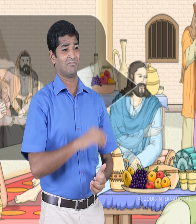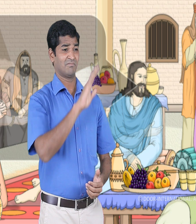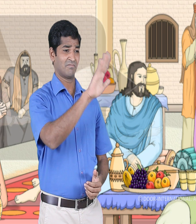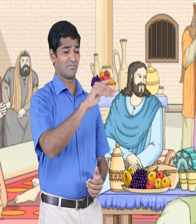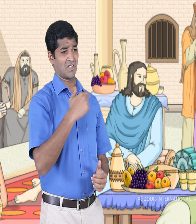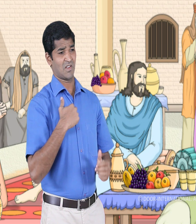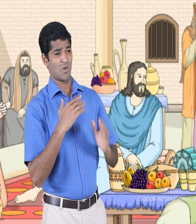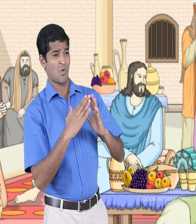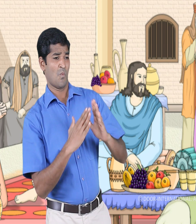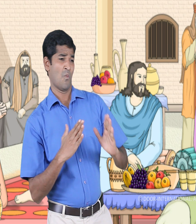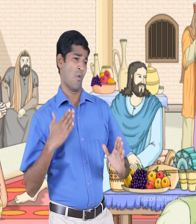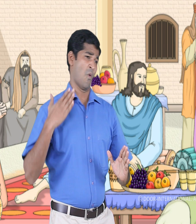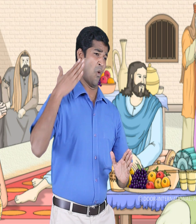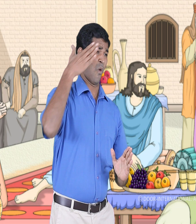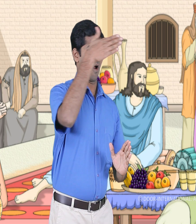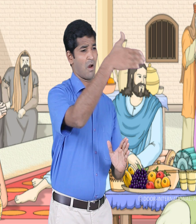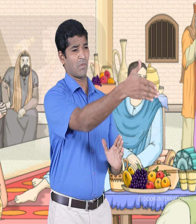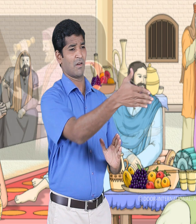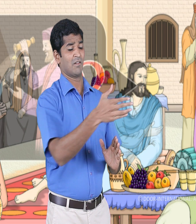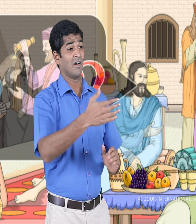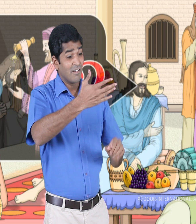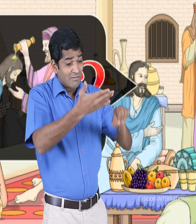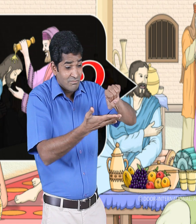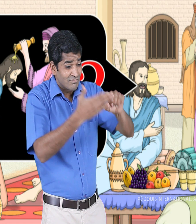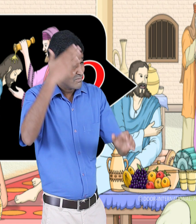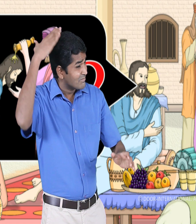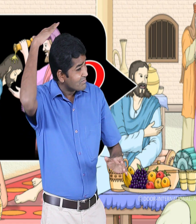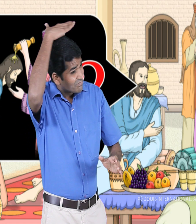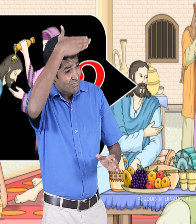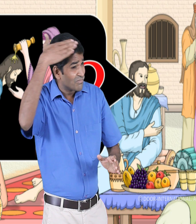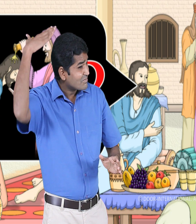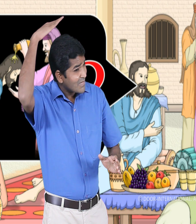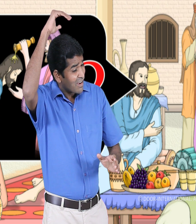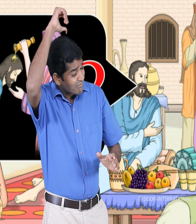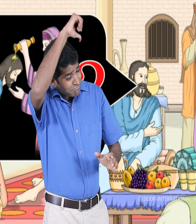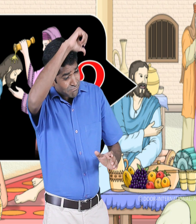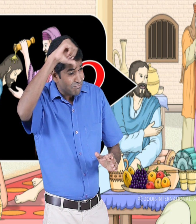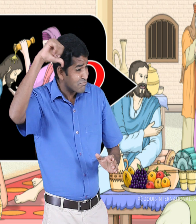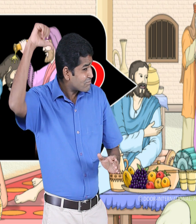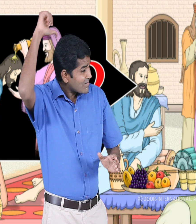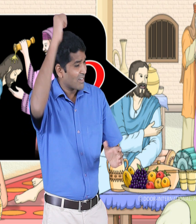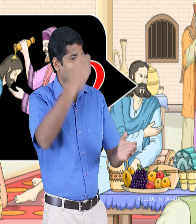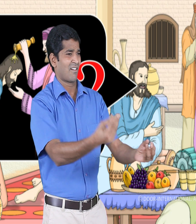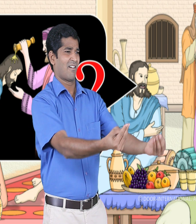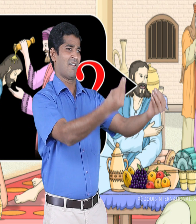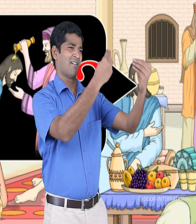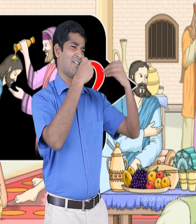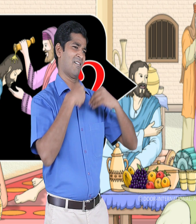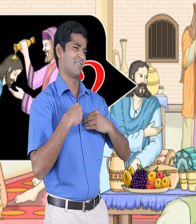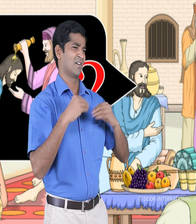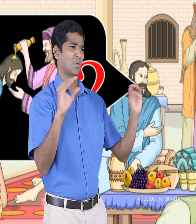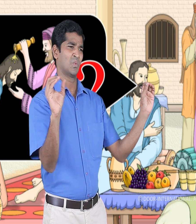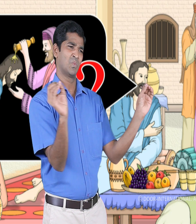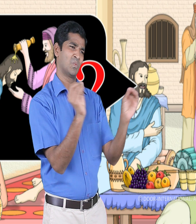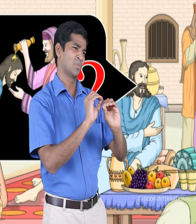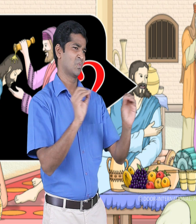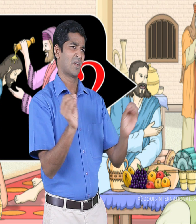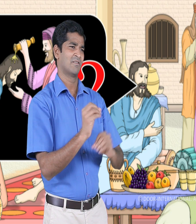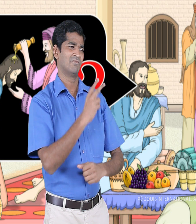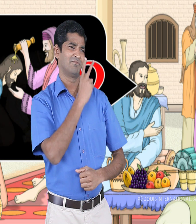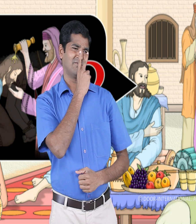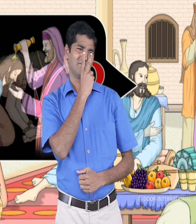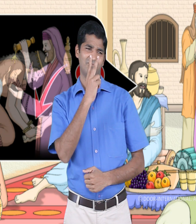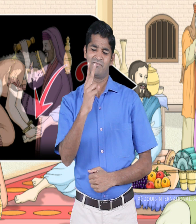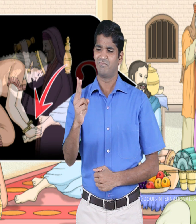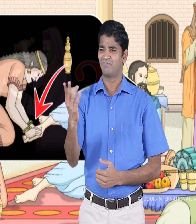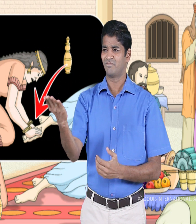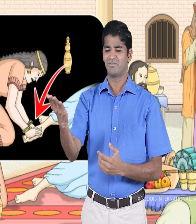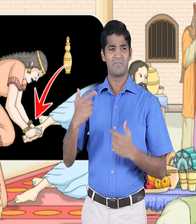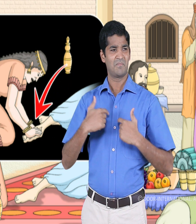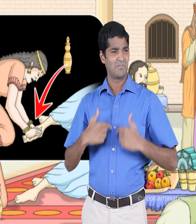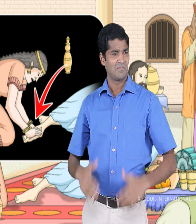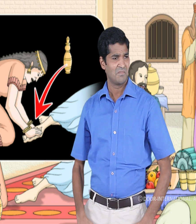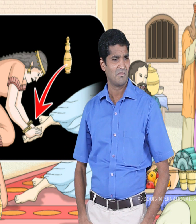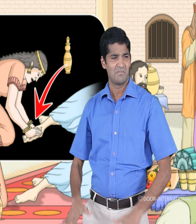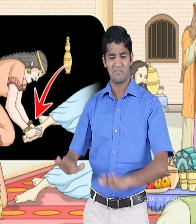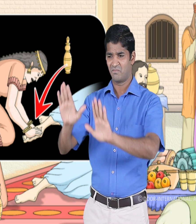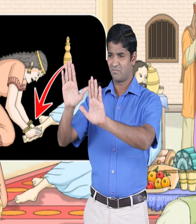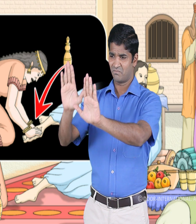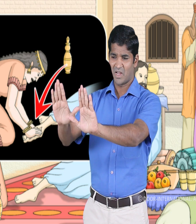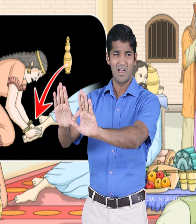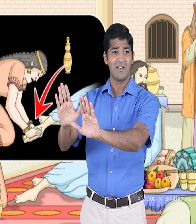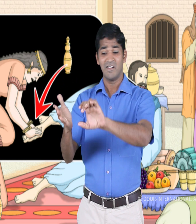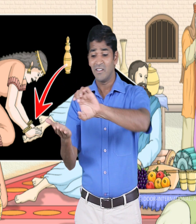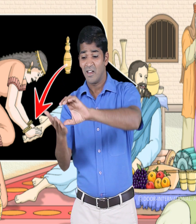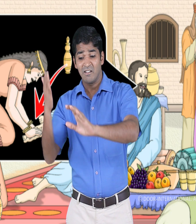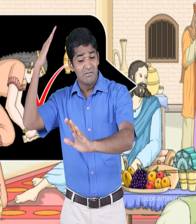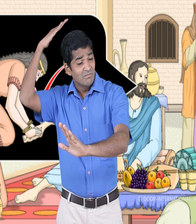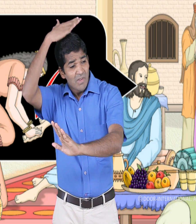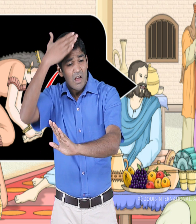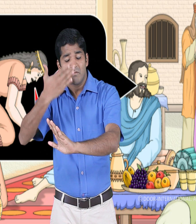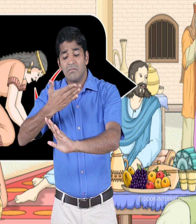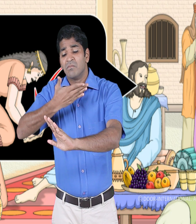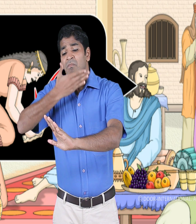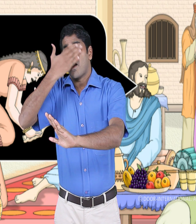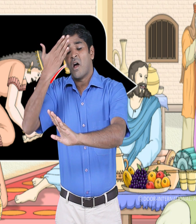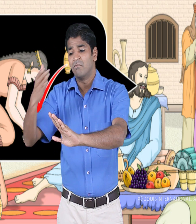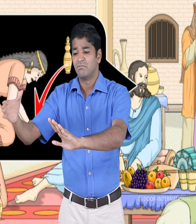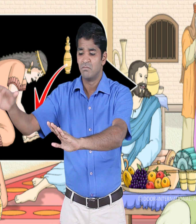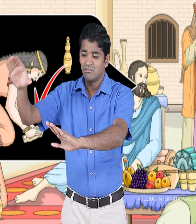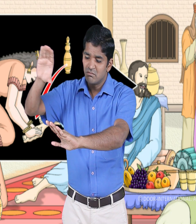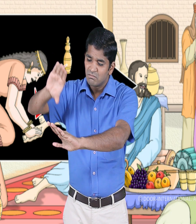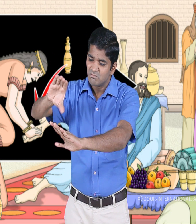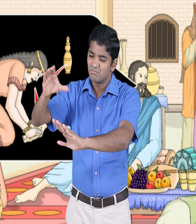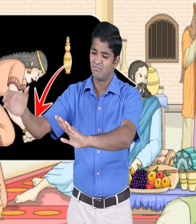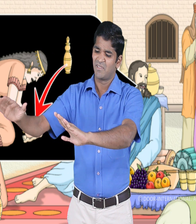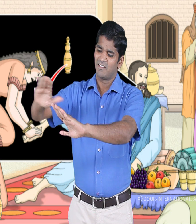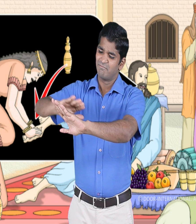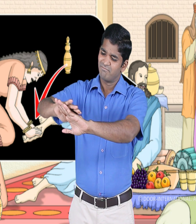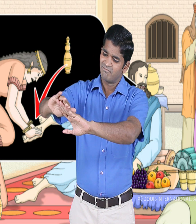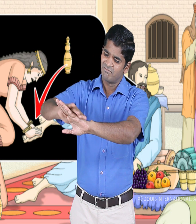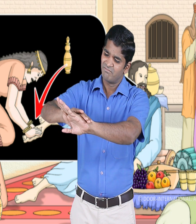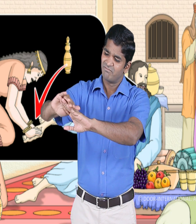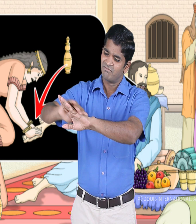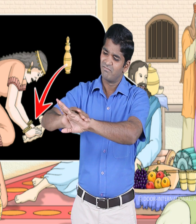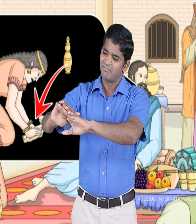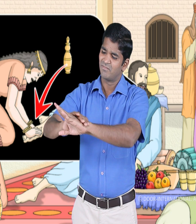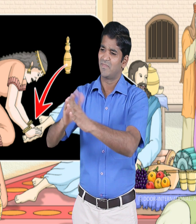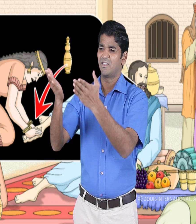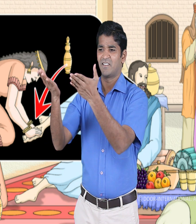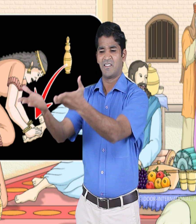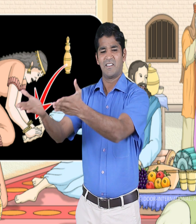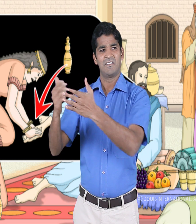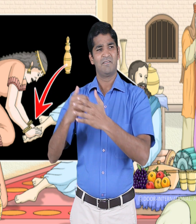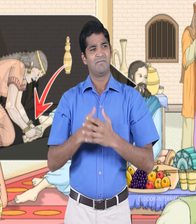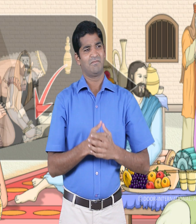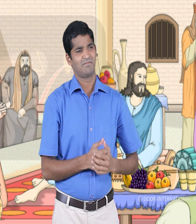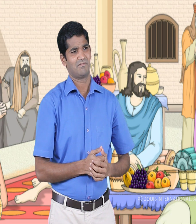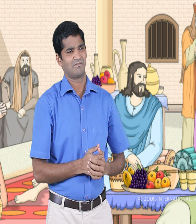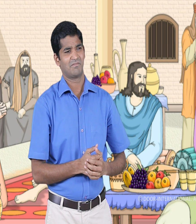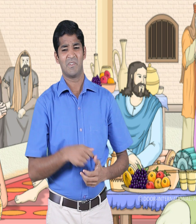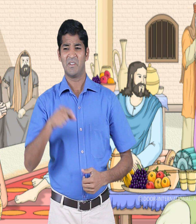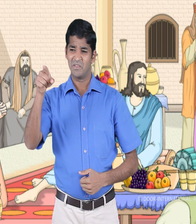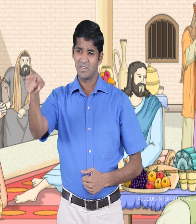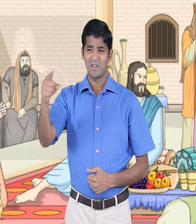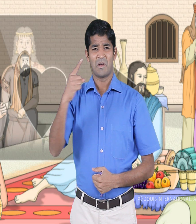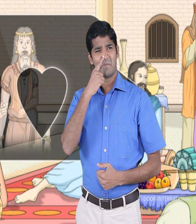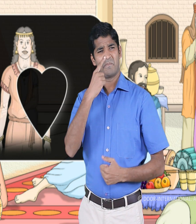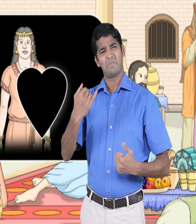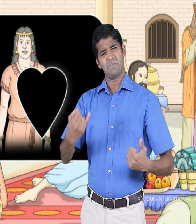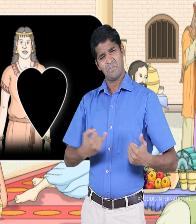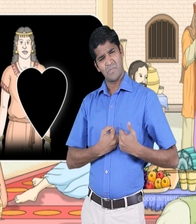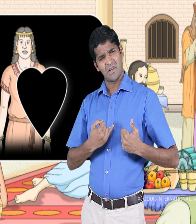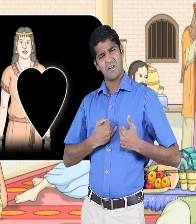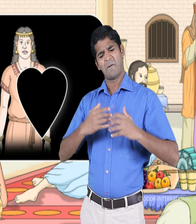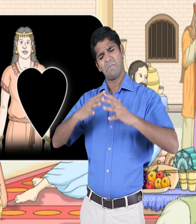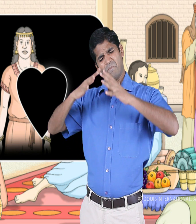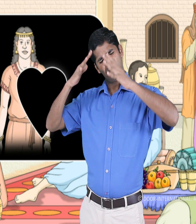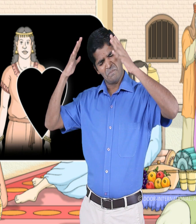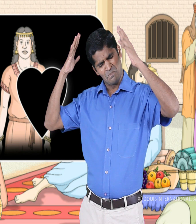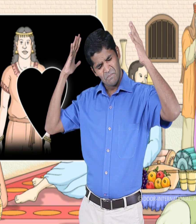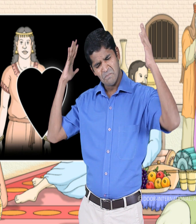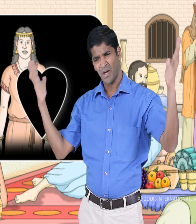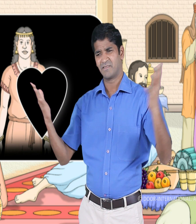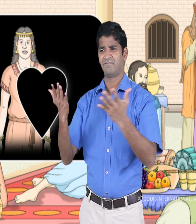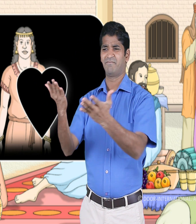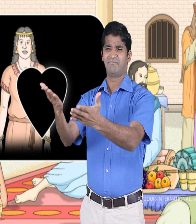You did not anoint My head with oil, but she has anointed My feet with perfume.